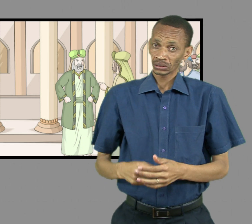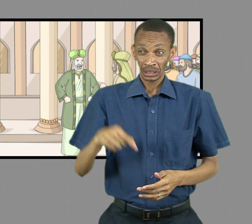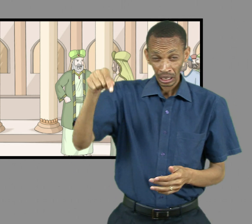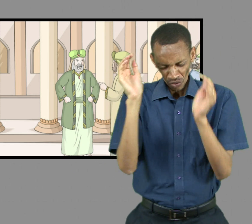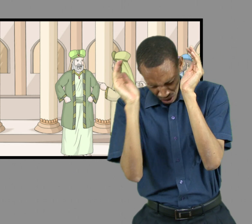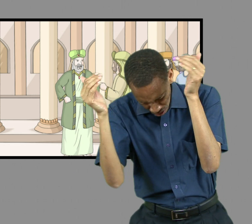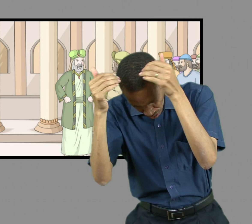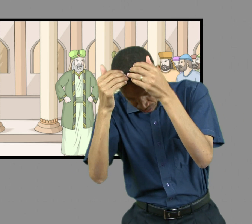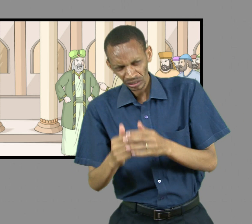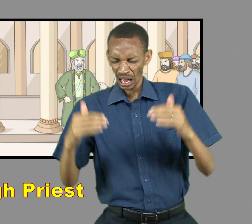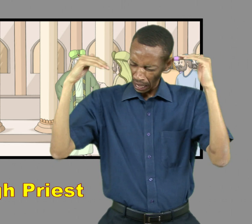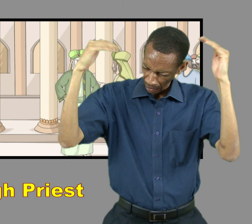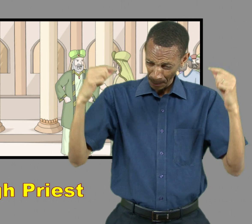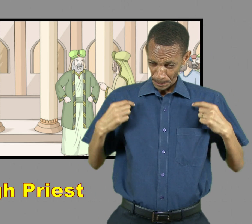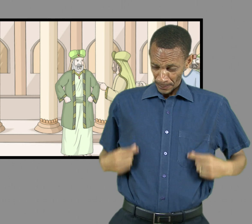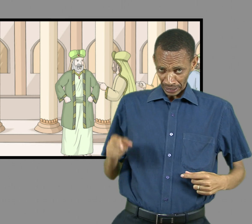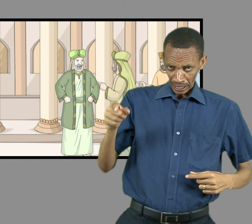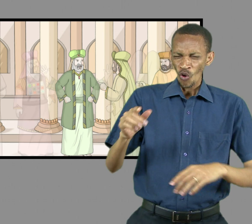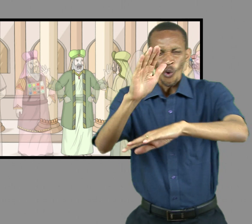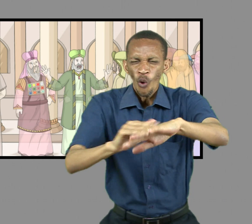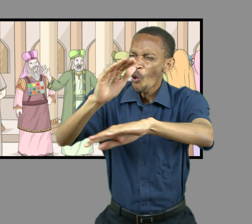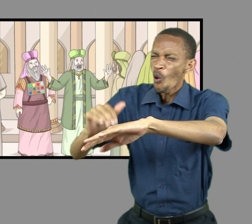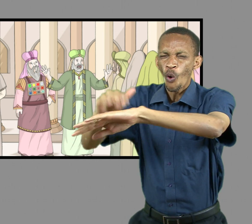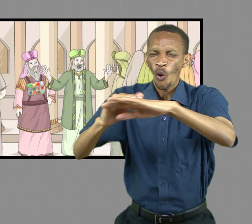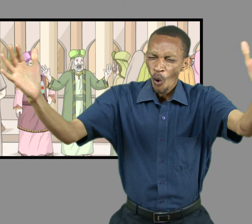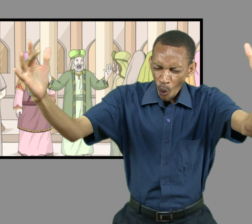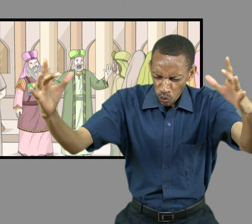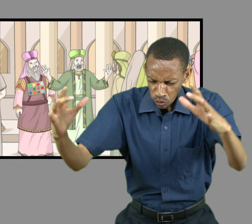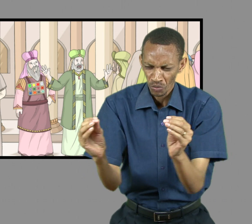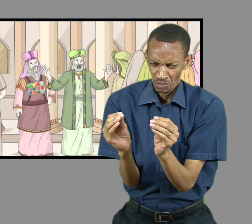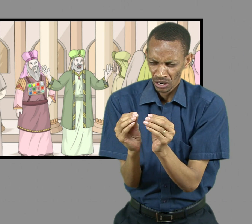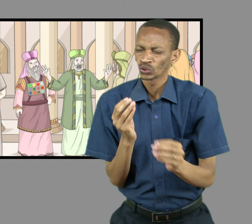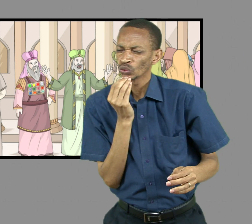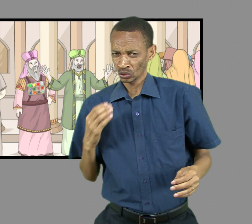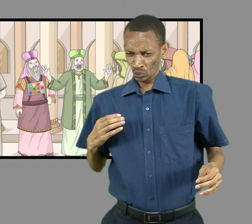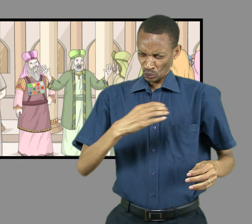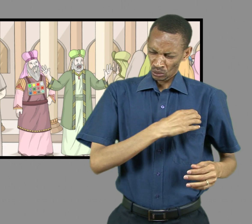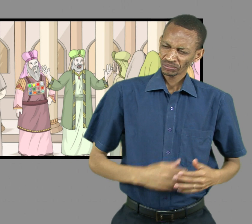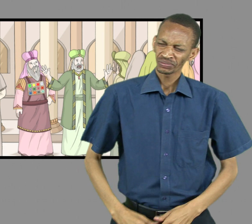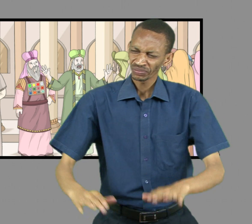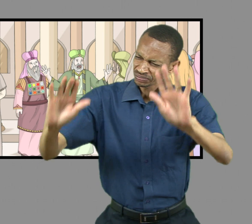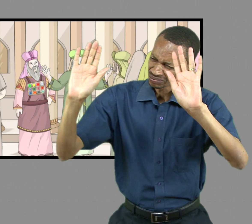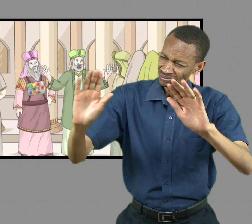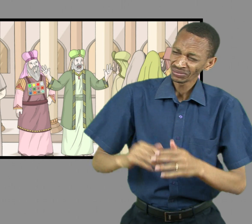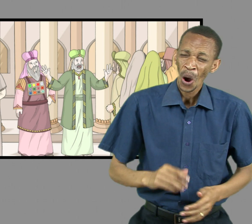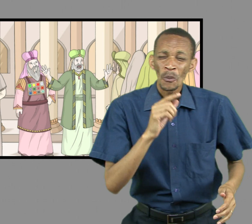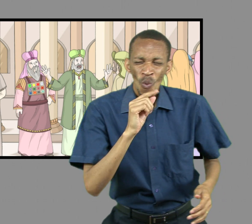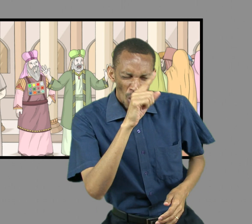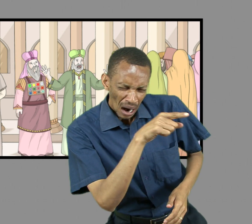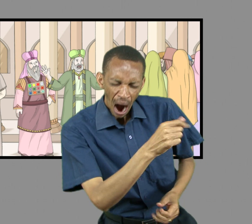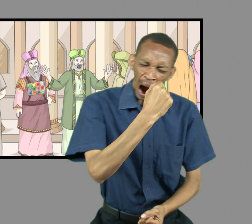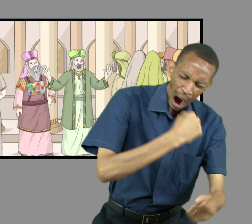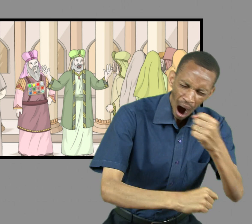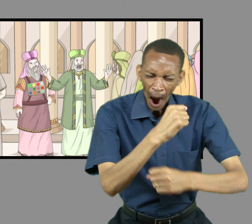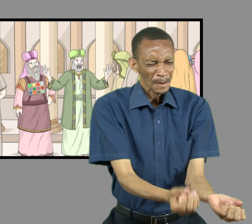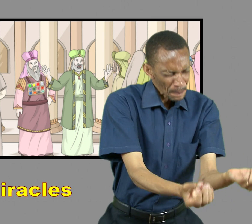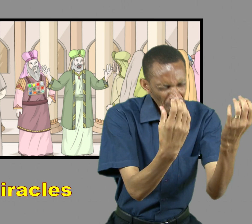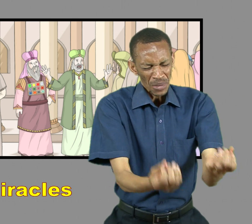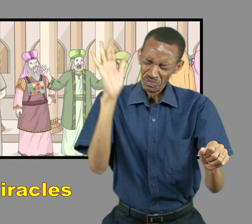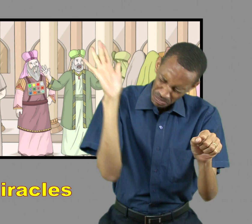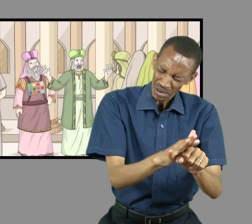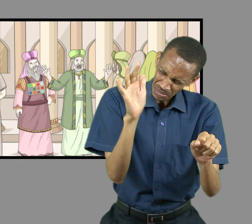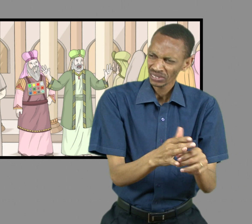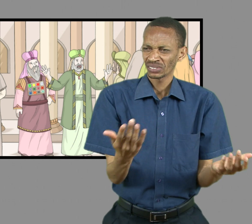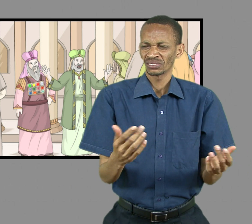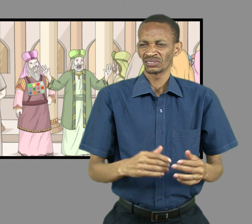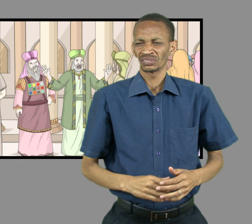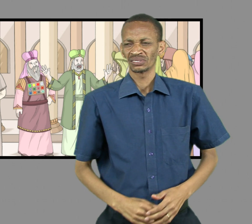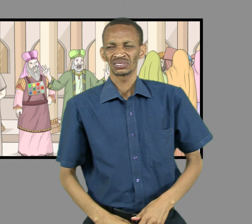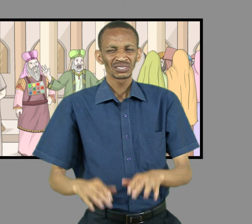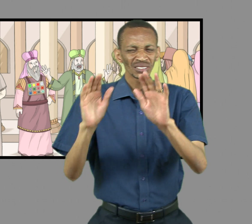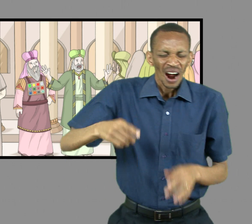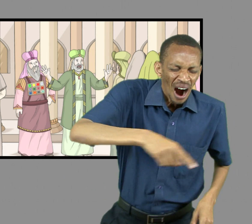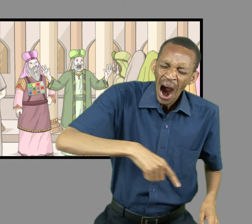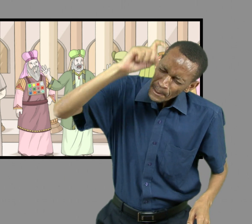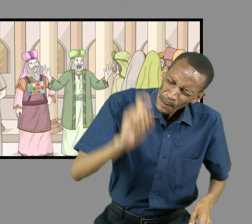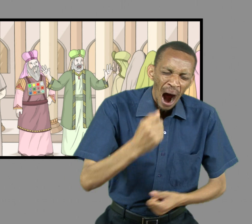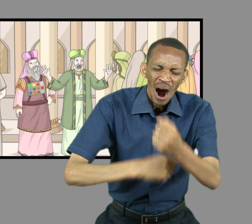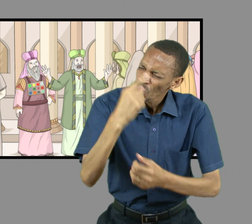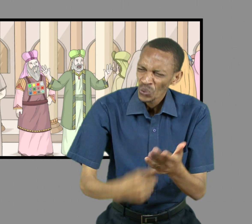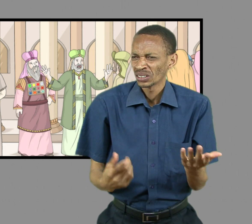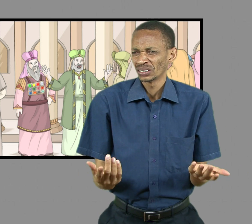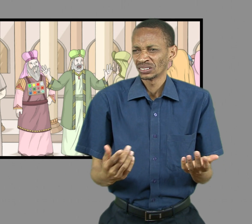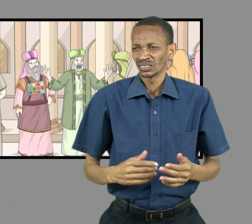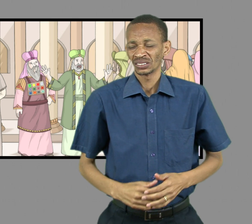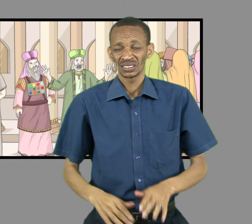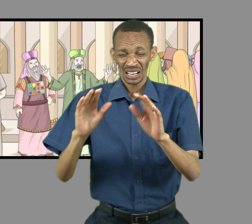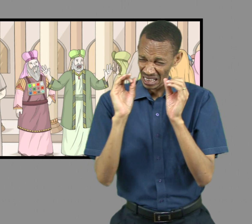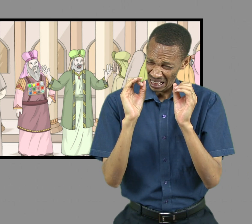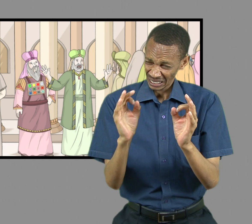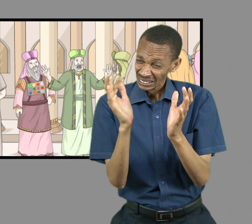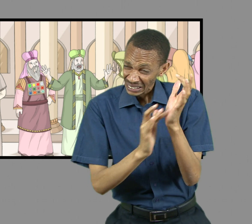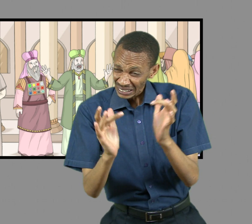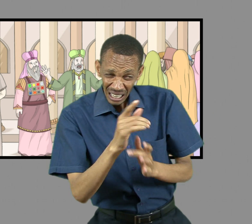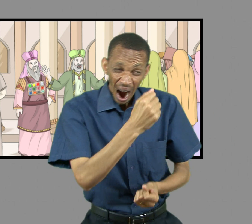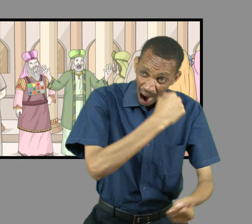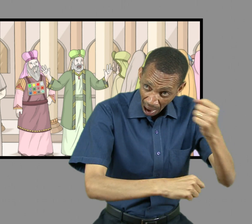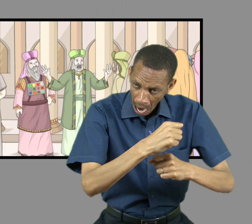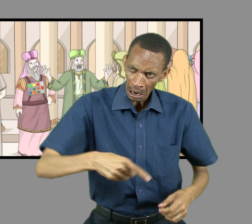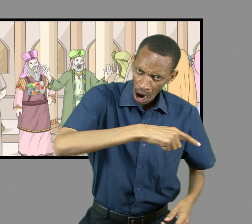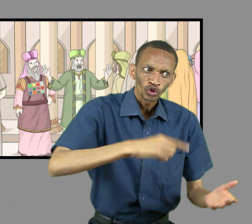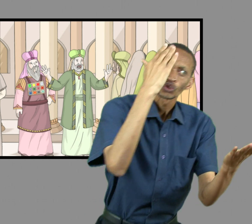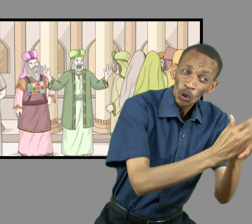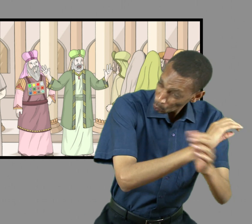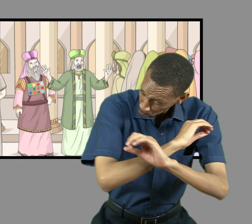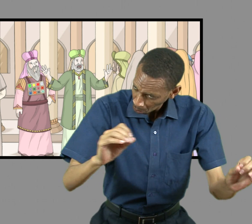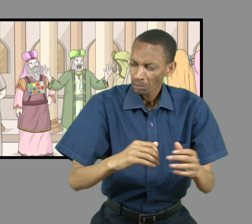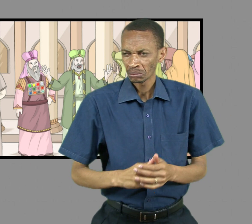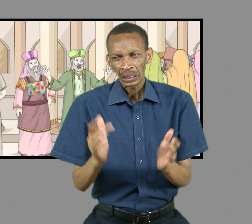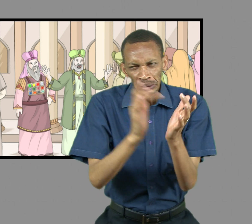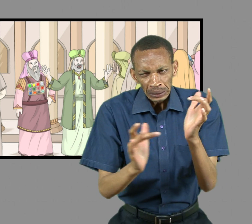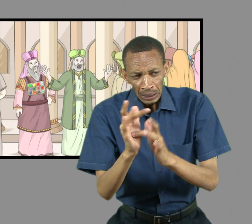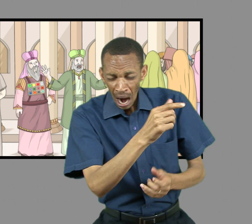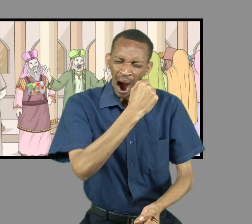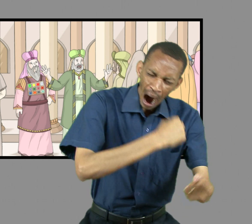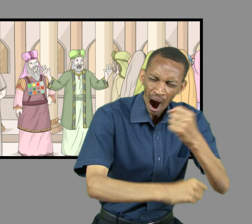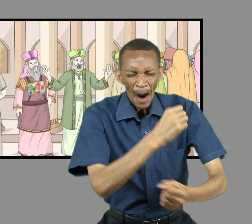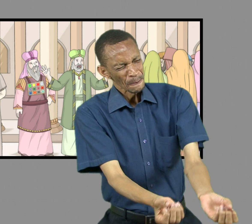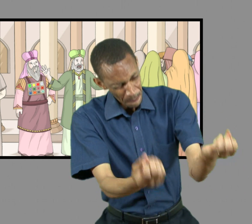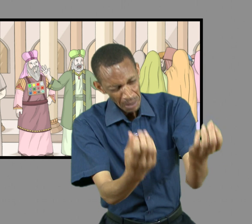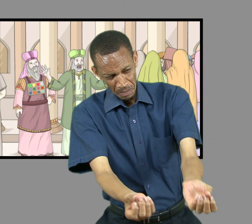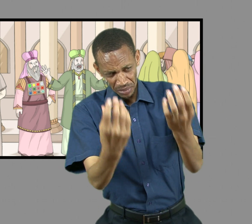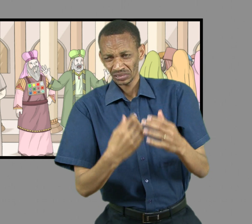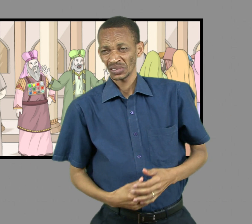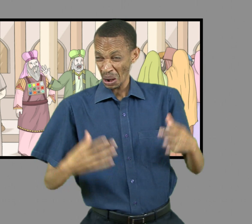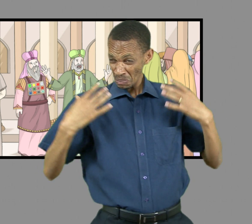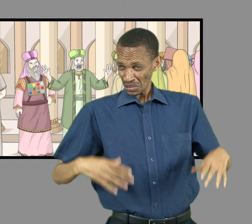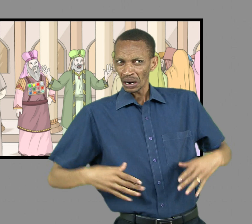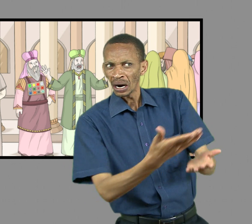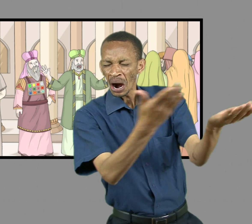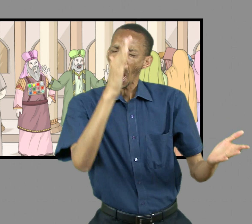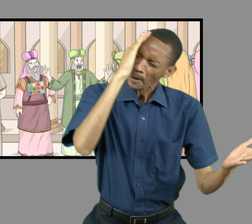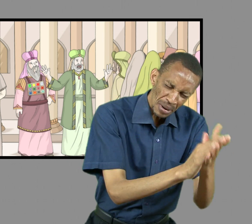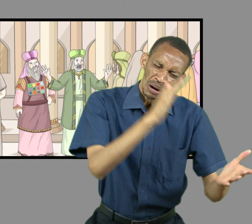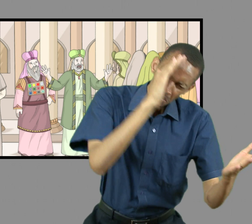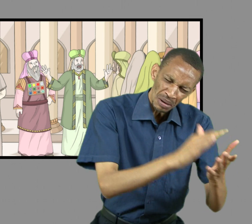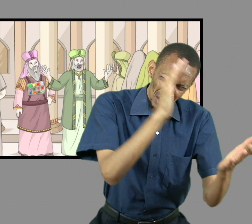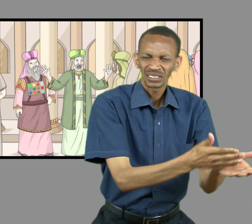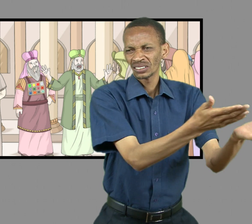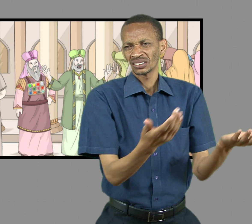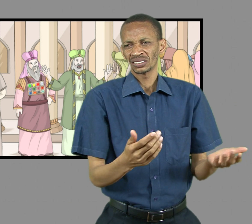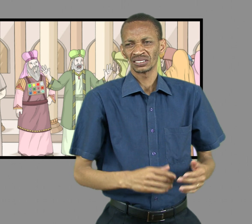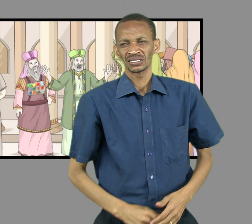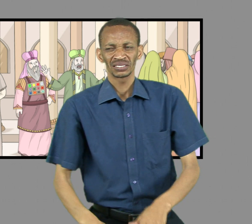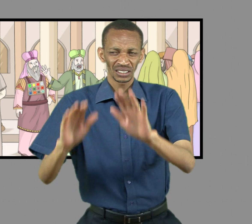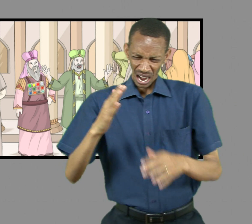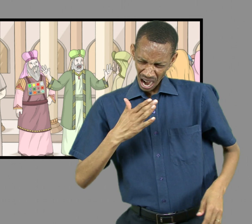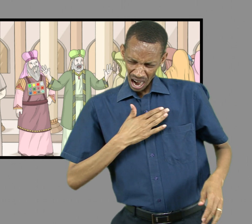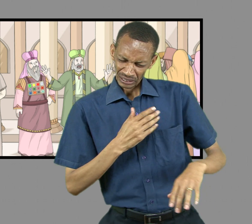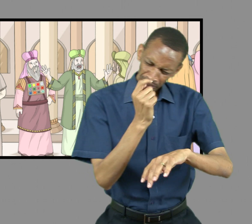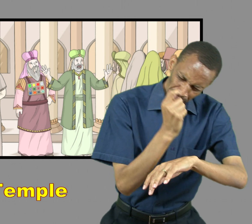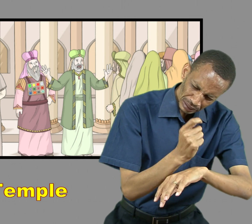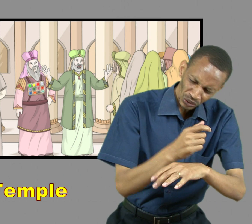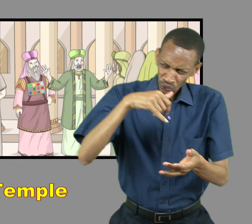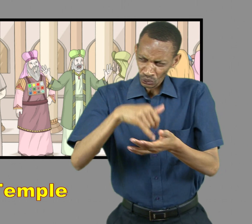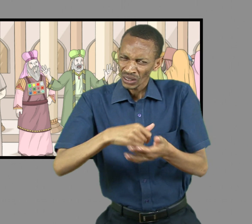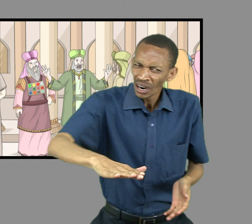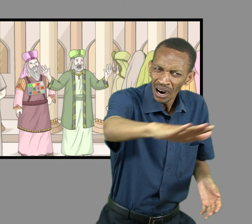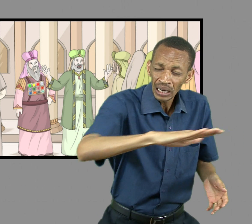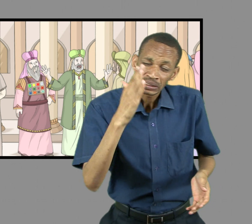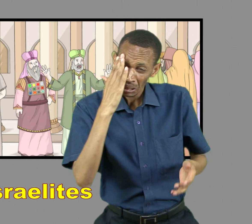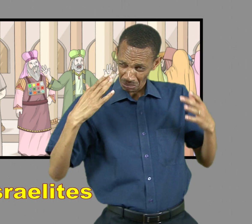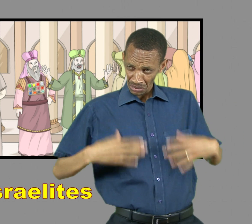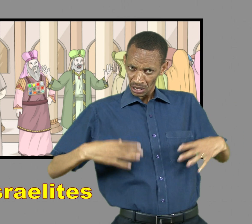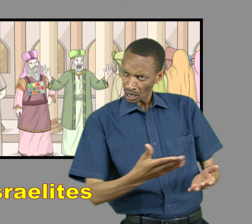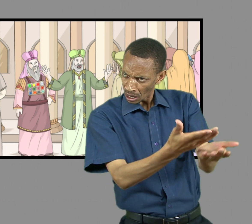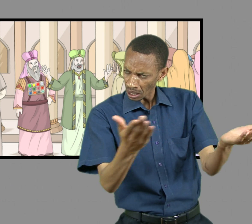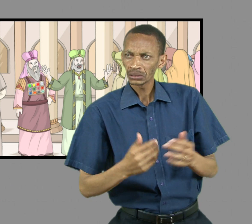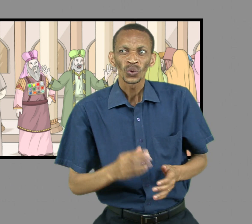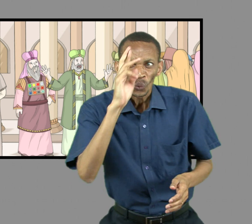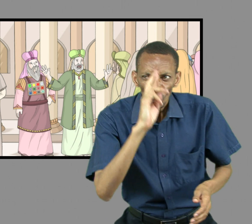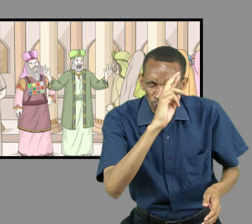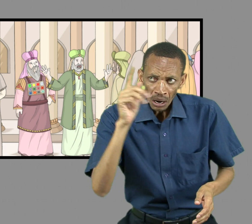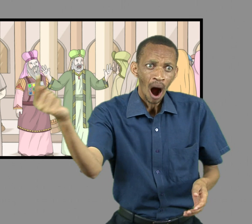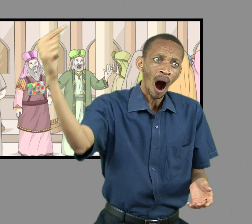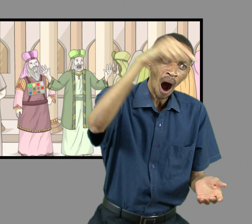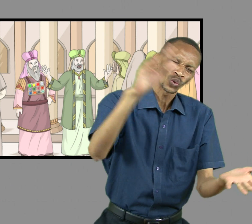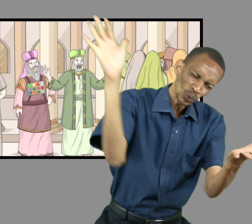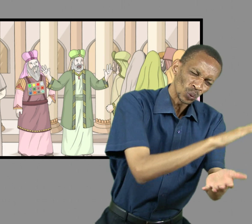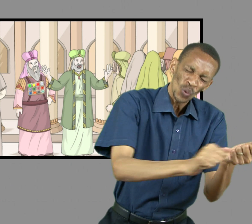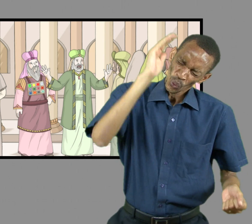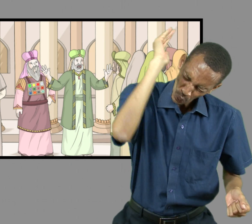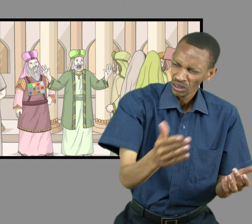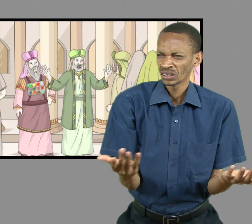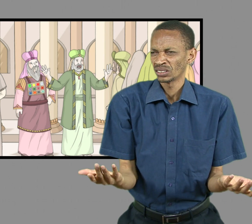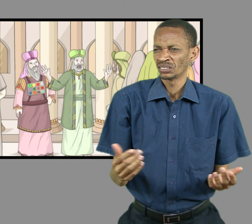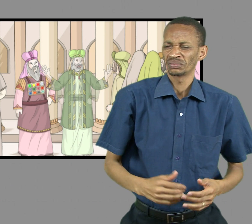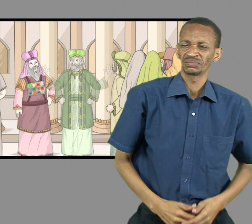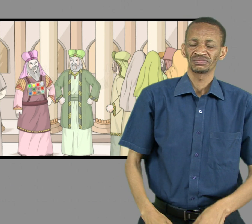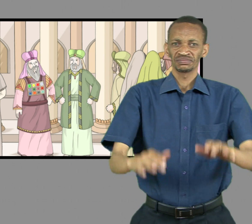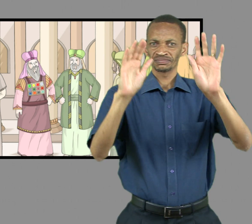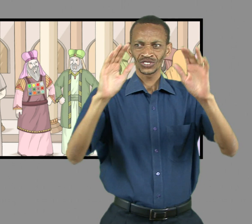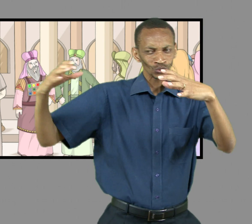Then the chief priests and Pharisees convened the Sanhedrin and said, “What are we to do? This man is performing many signs. If we let Him go on like this, everyone will believe in Him, and then the Romans will come and take away both our place and our nation.”